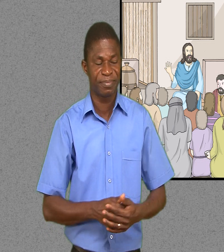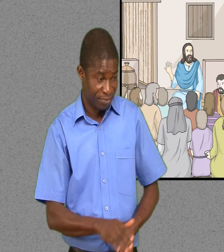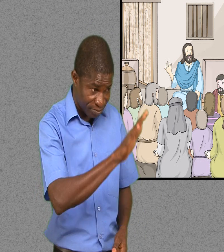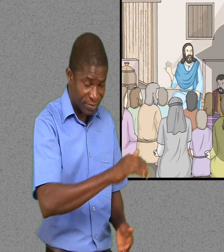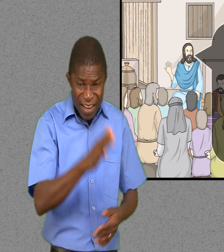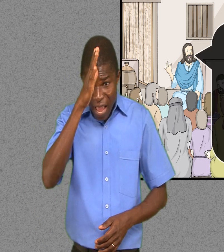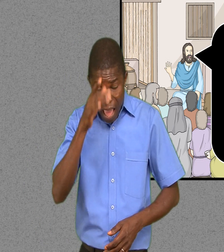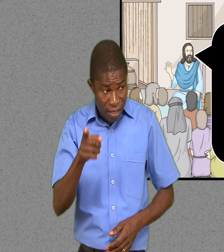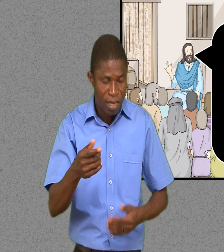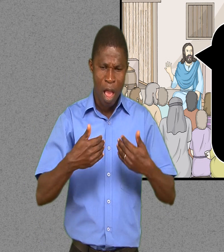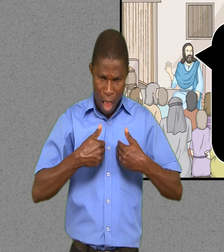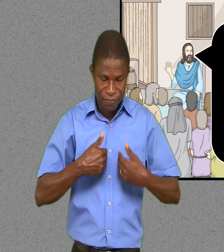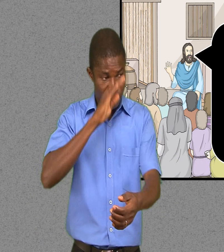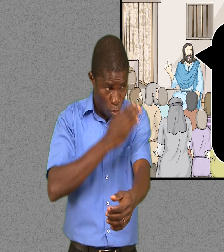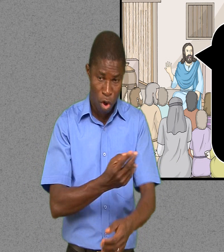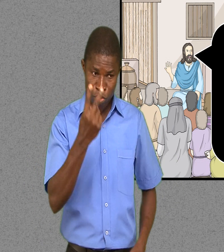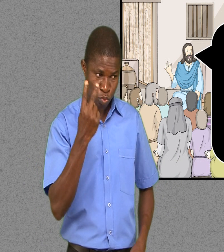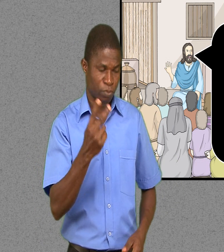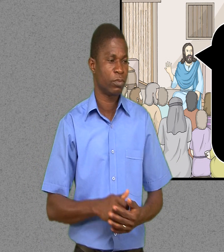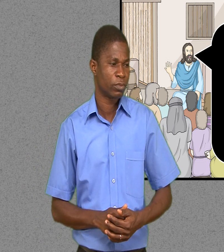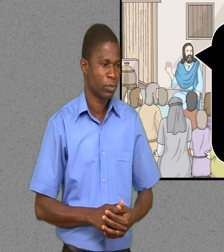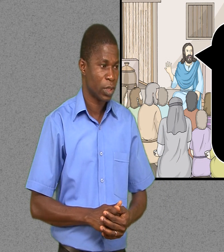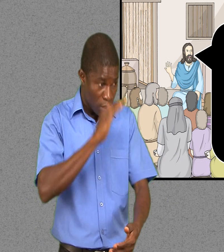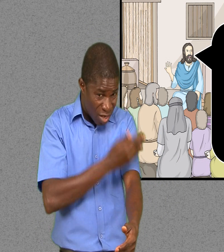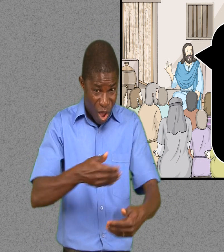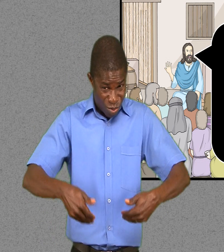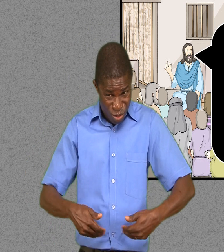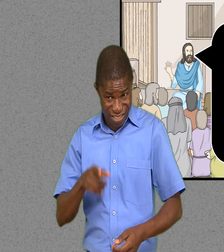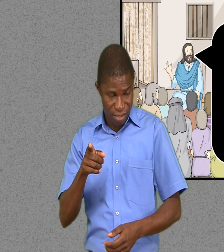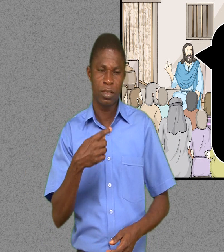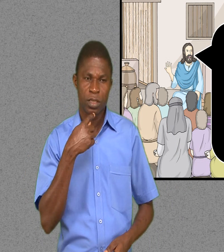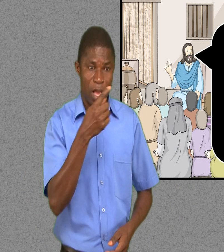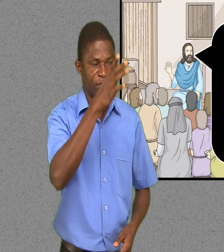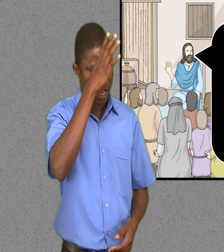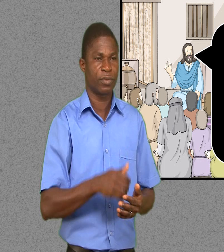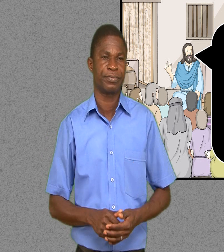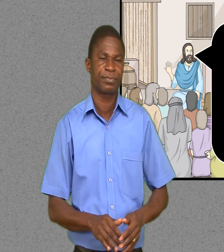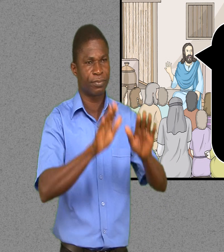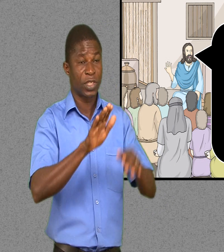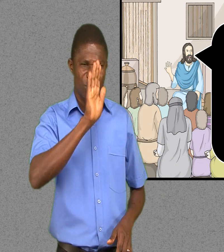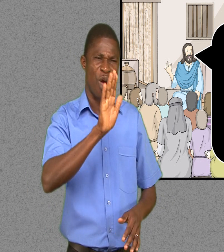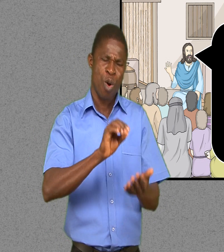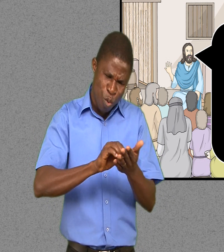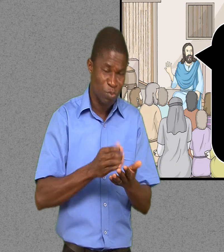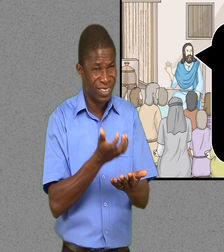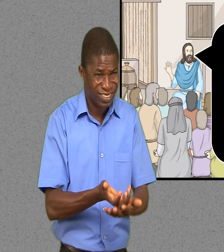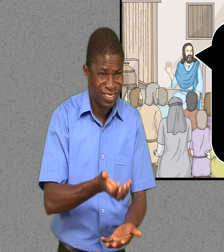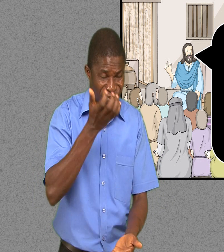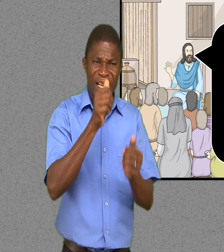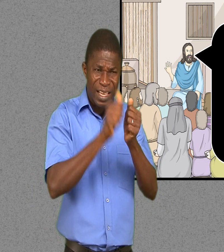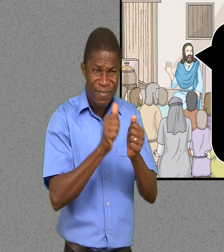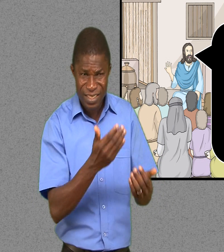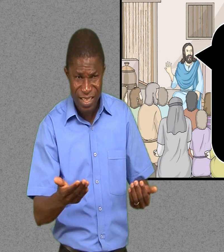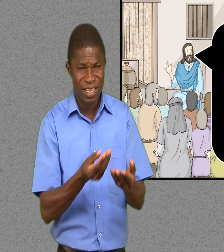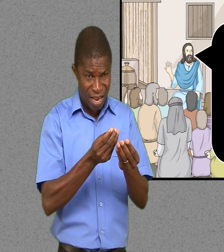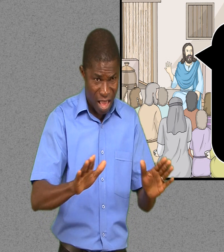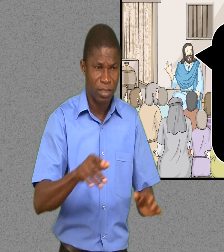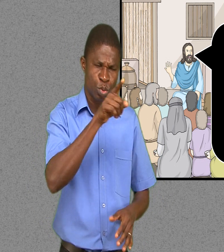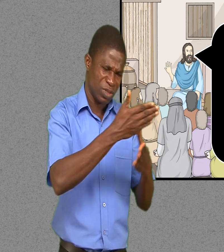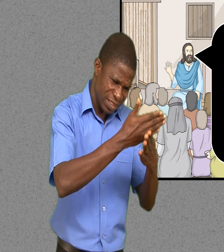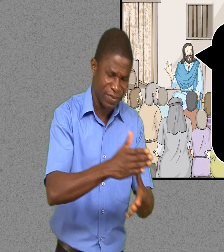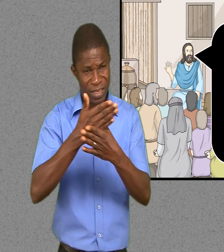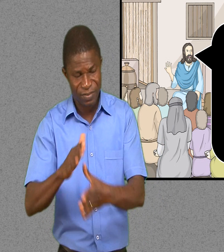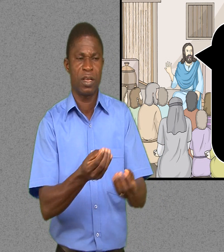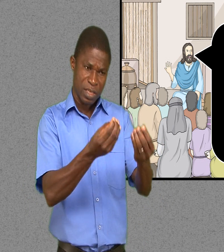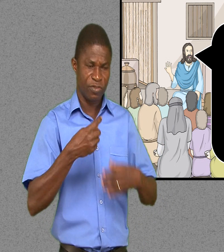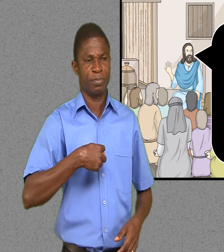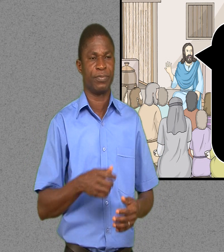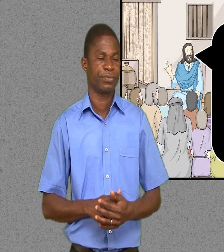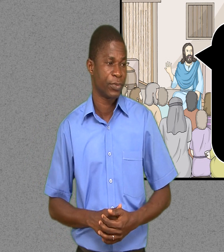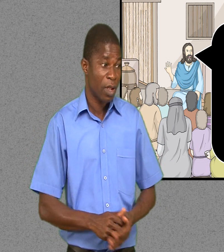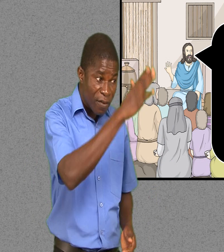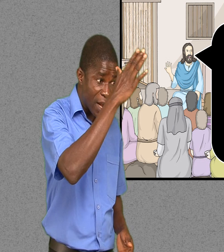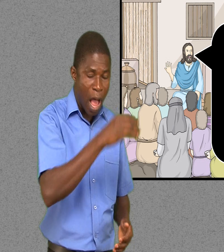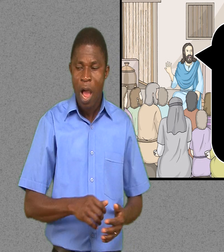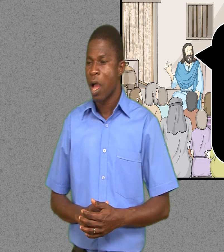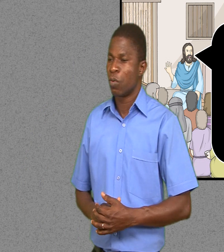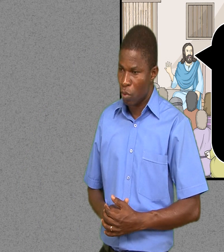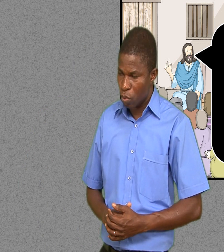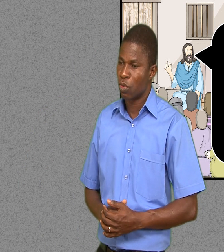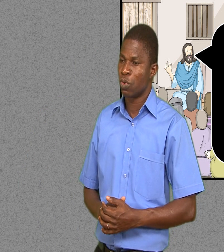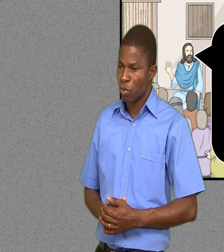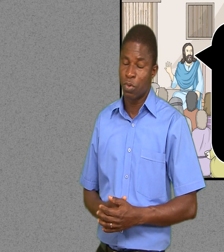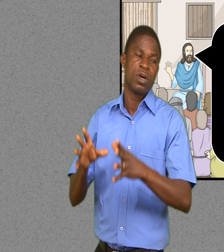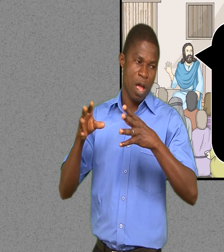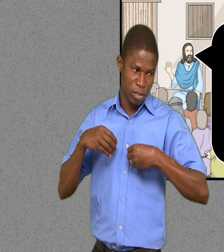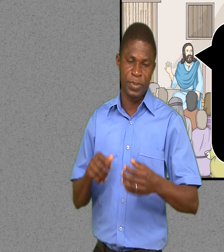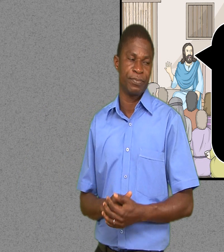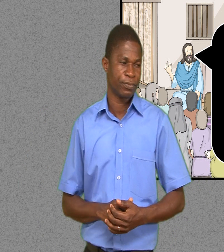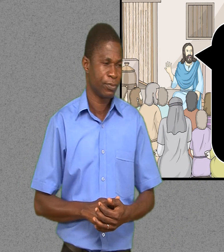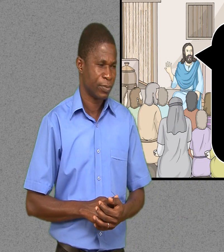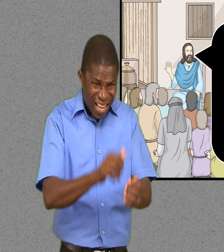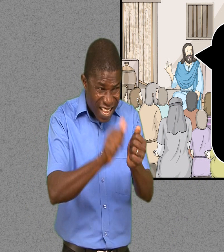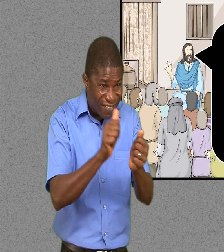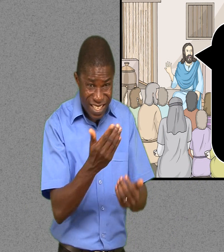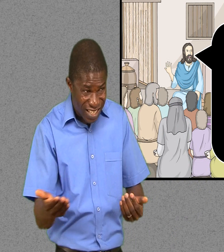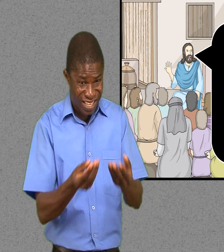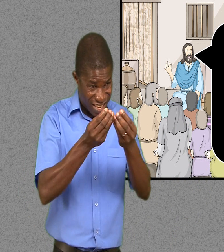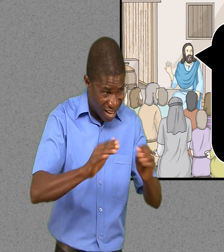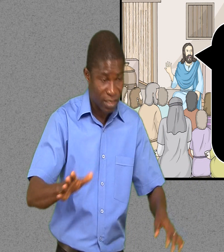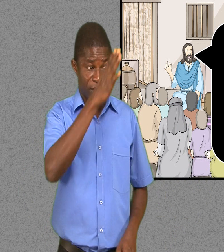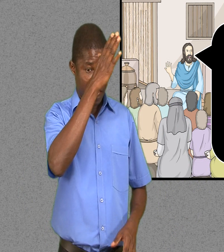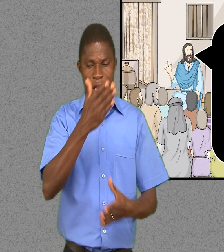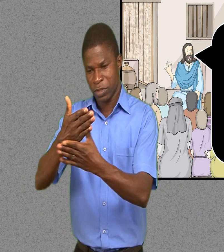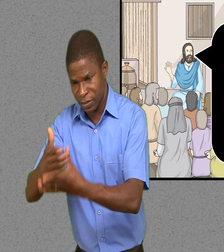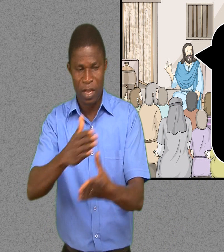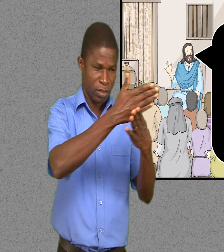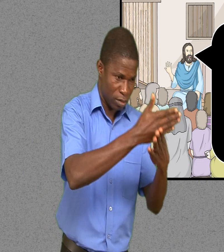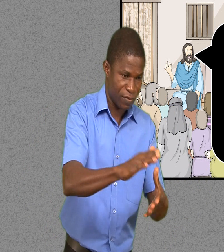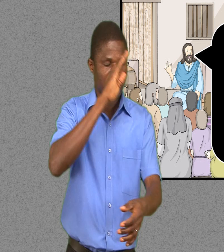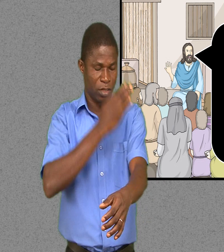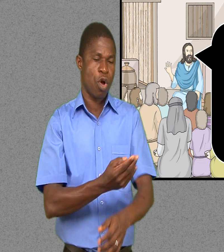The younger son said to him, ‘Father, give me my share of the estate.’